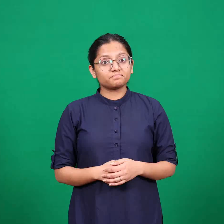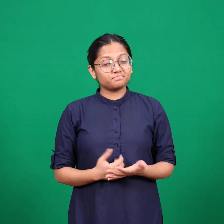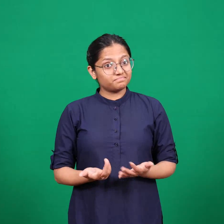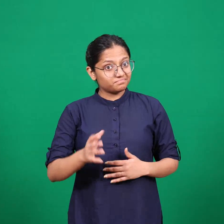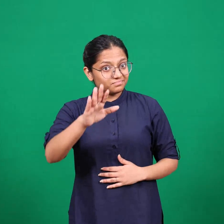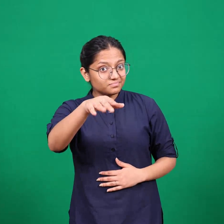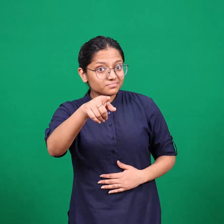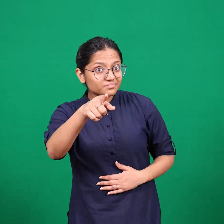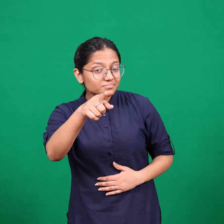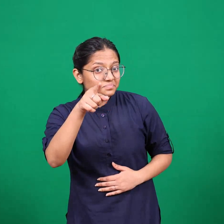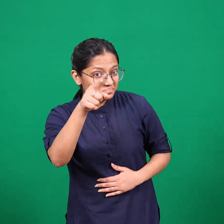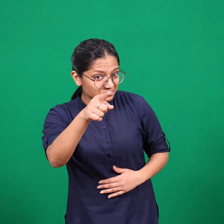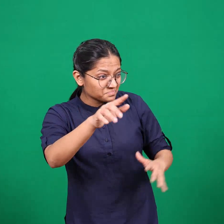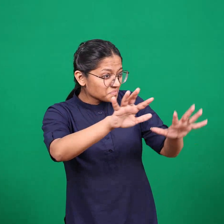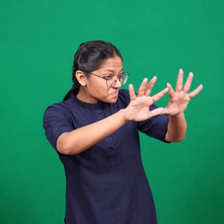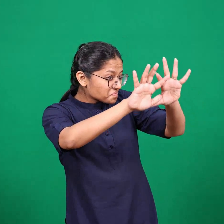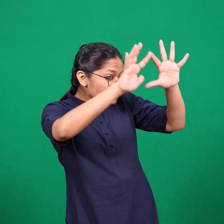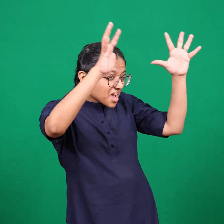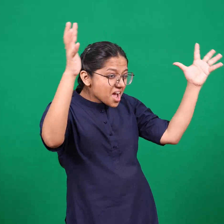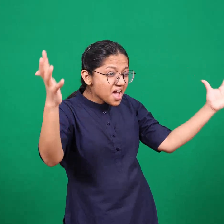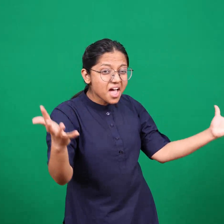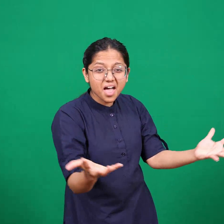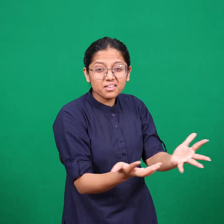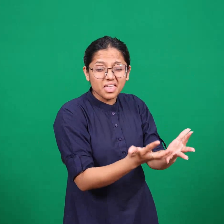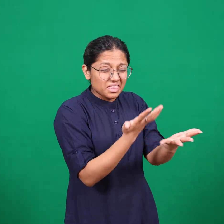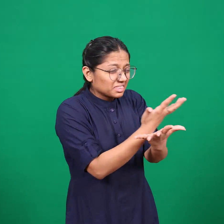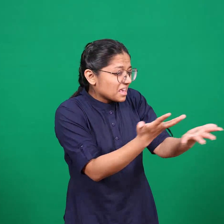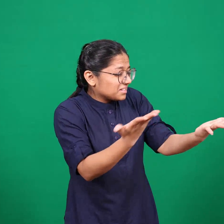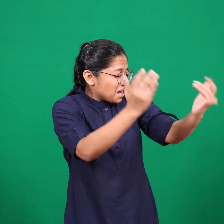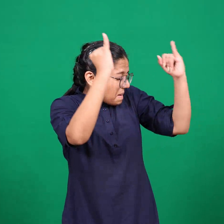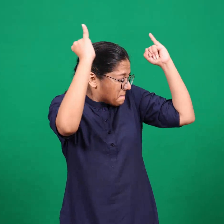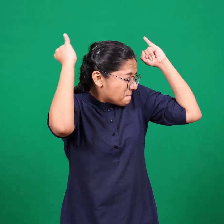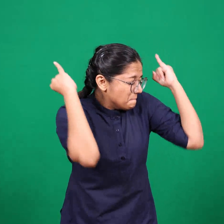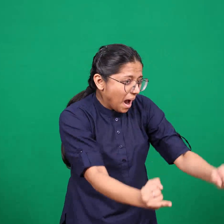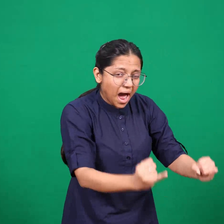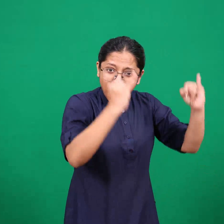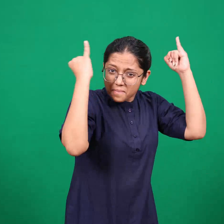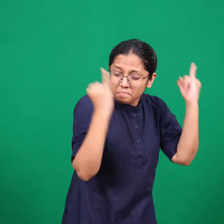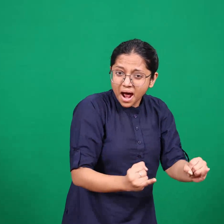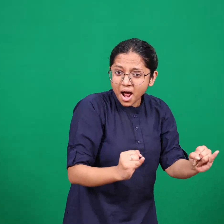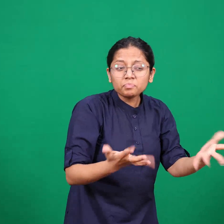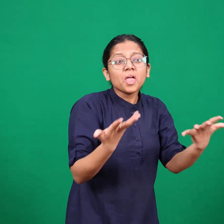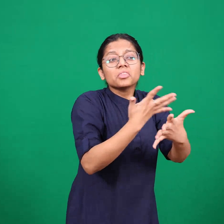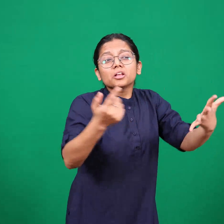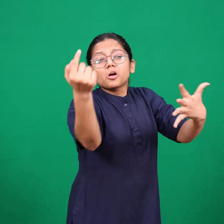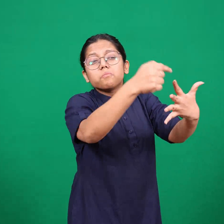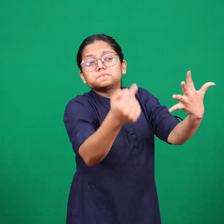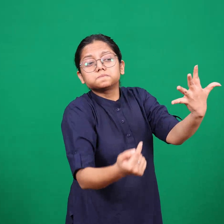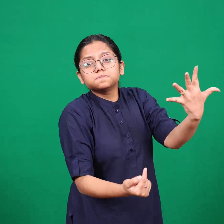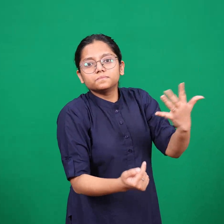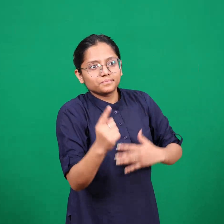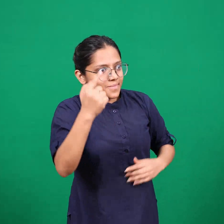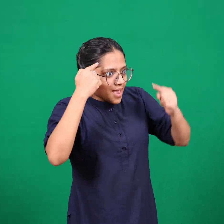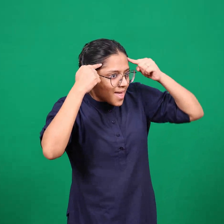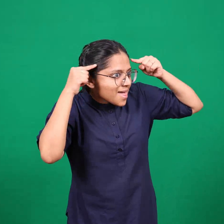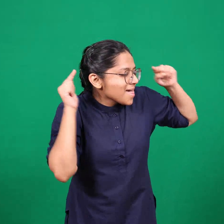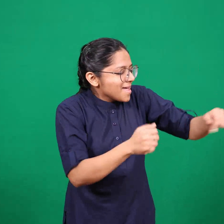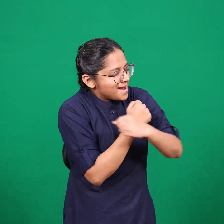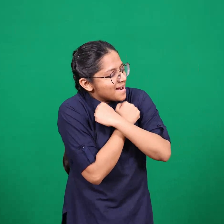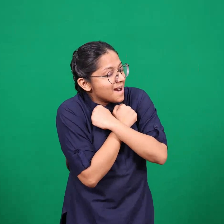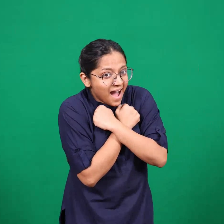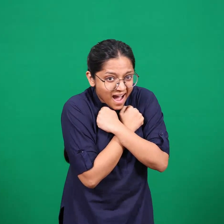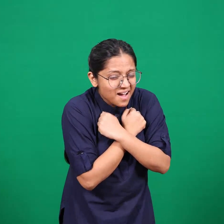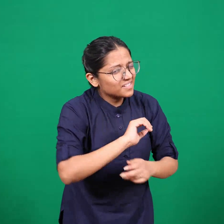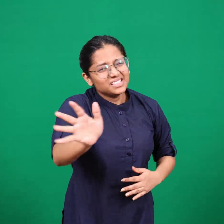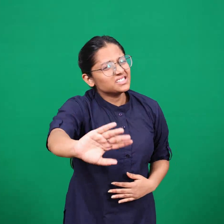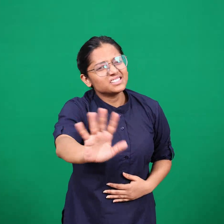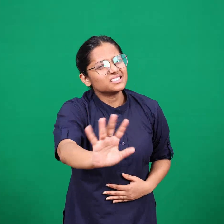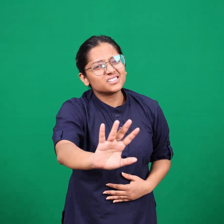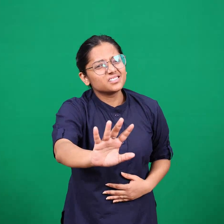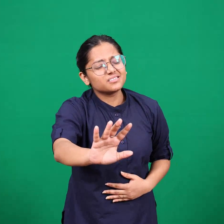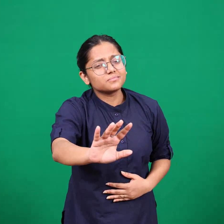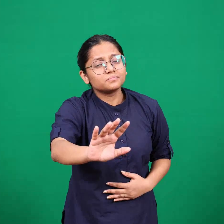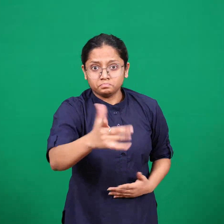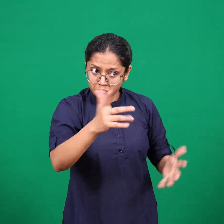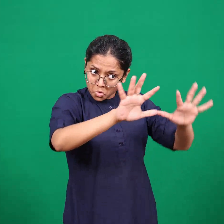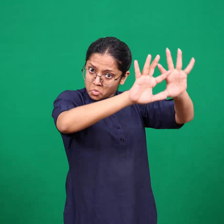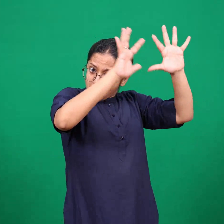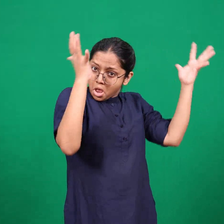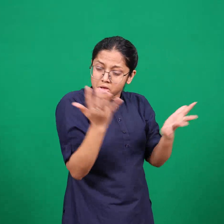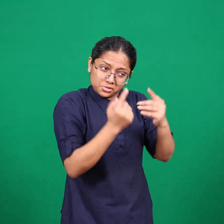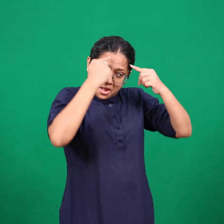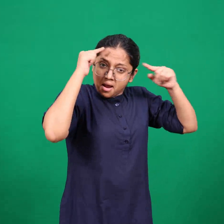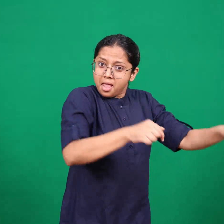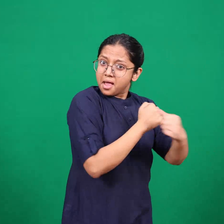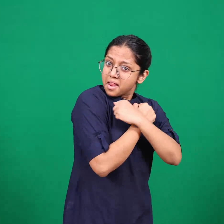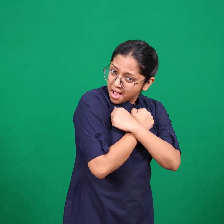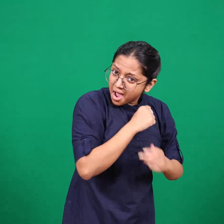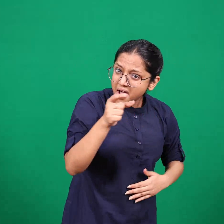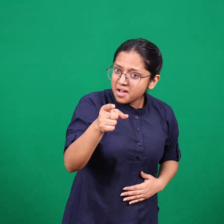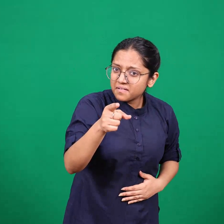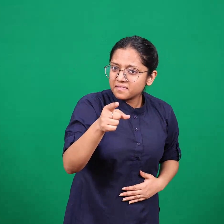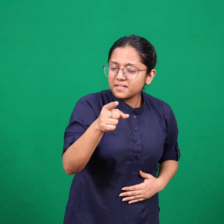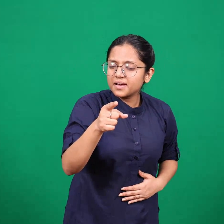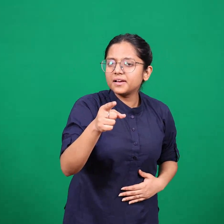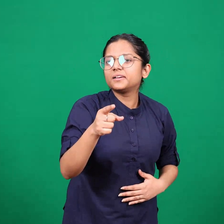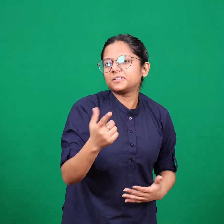Do not love the world or anything in the world.